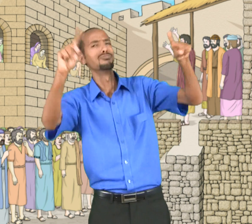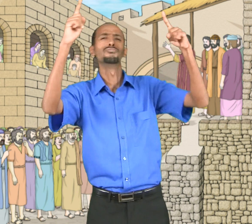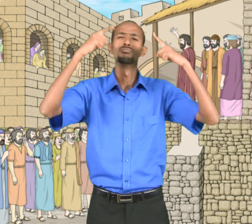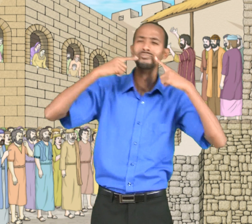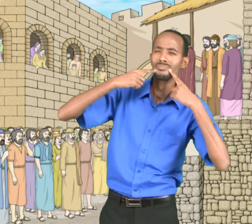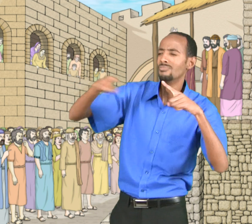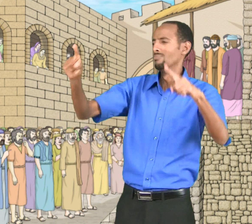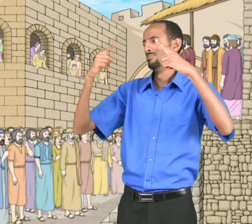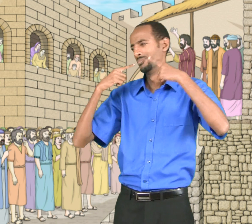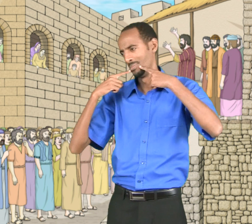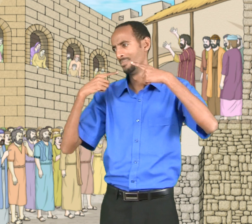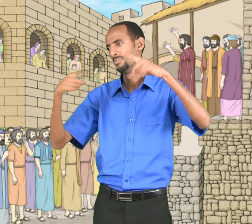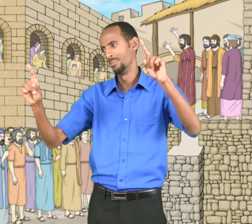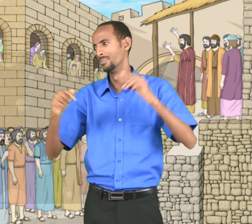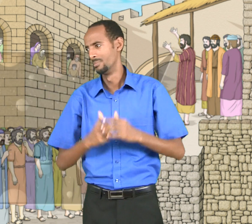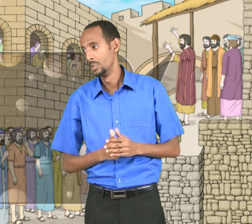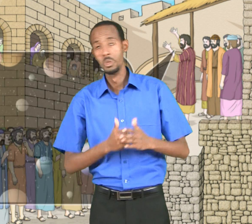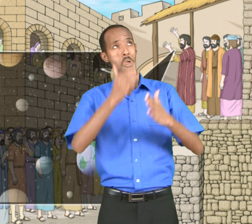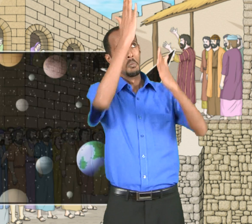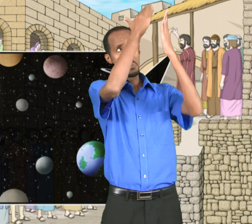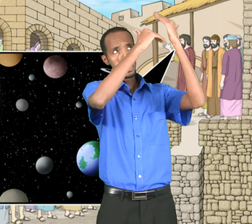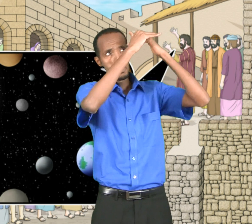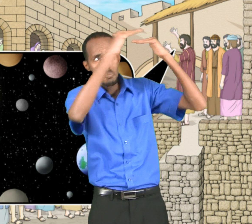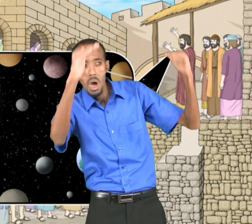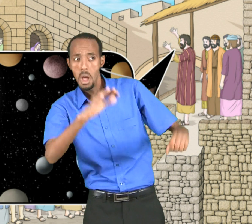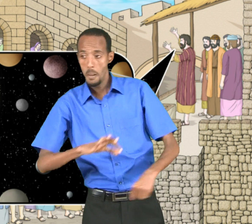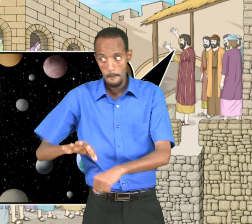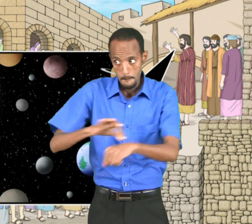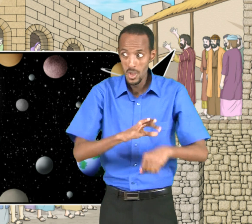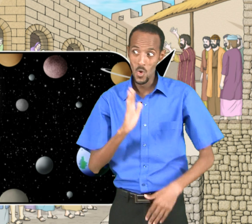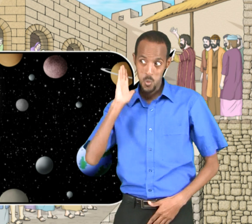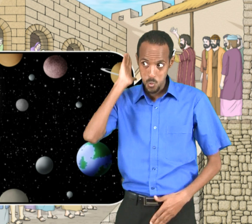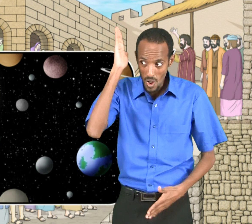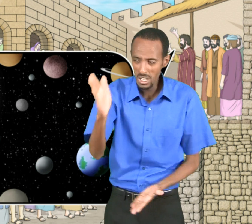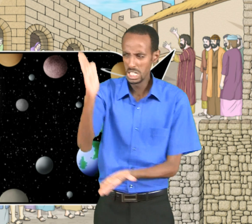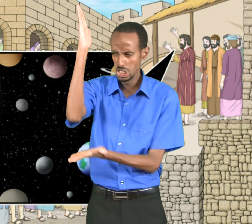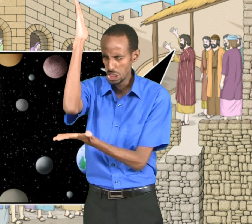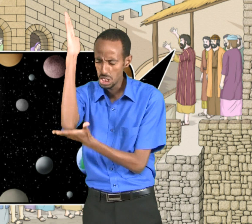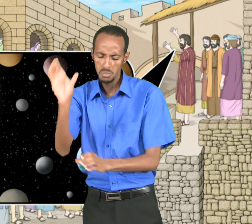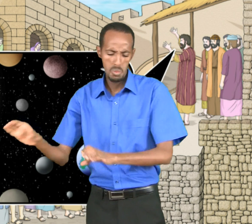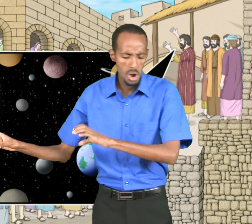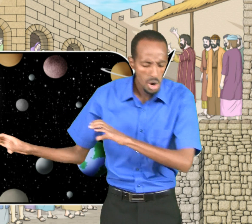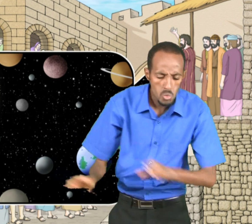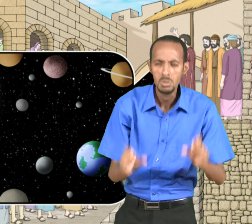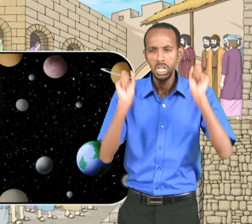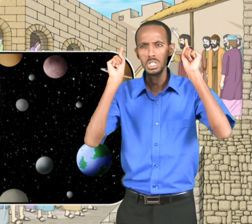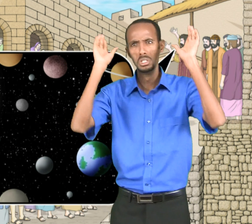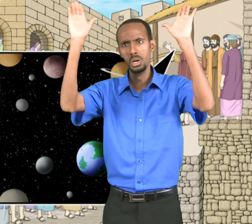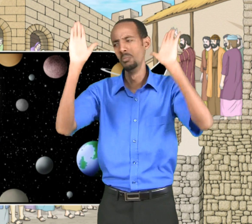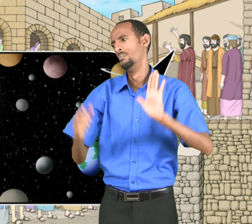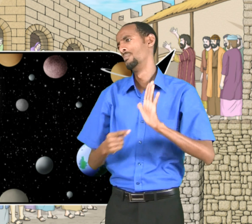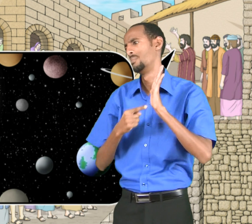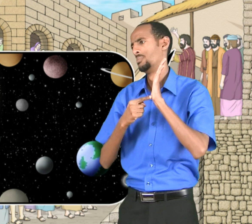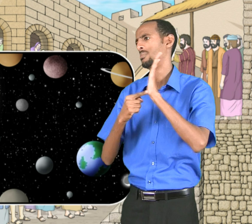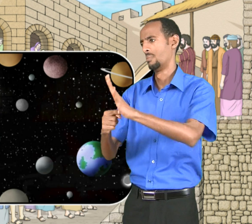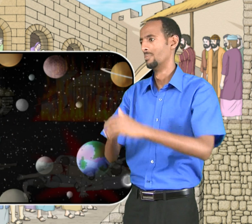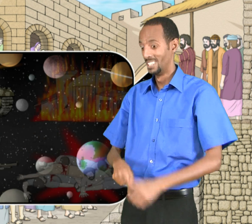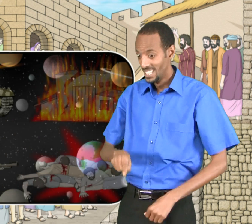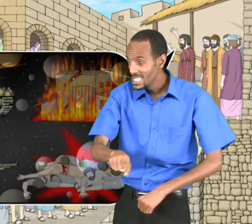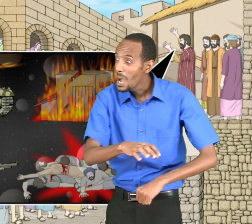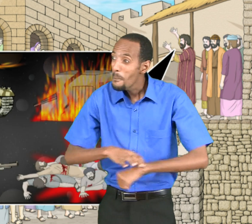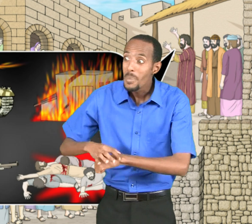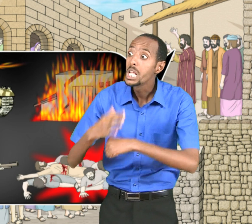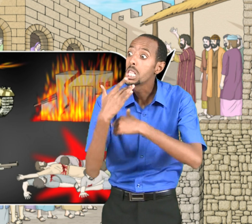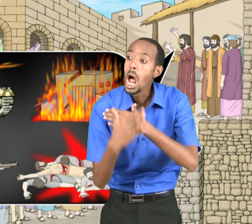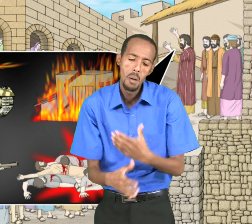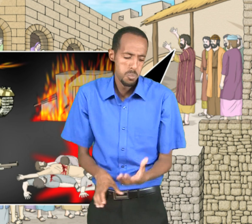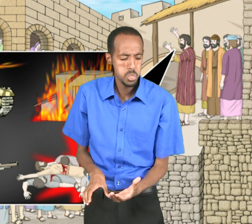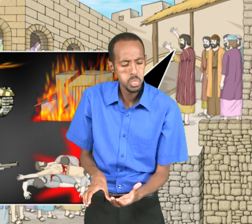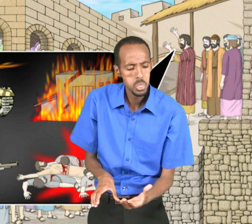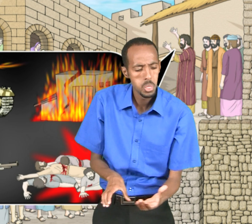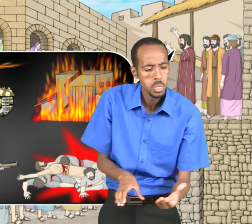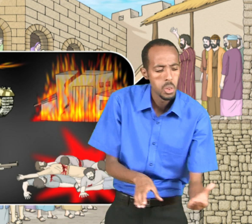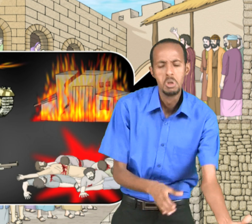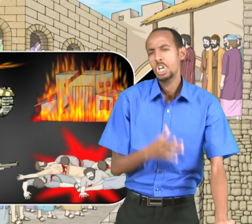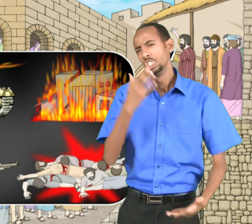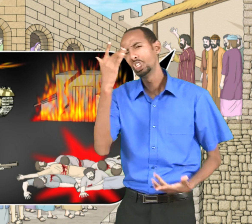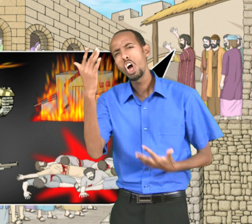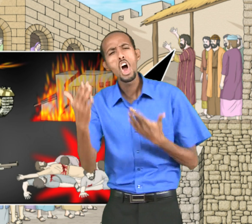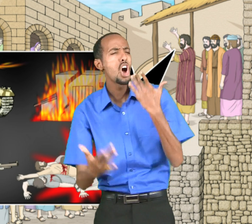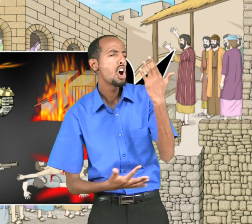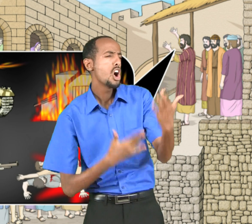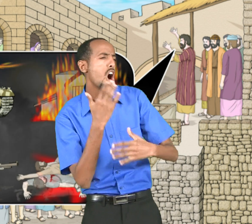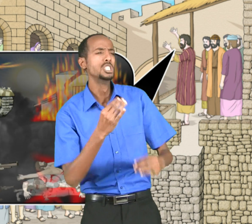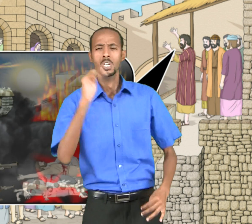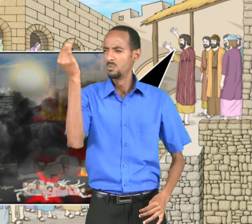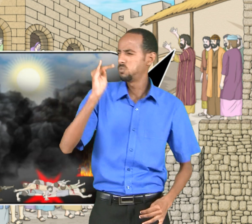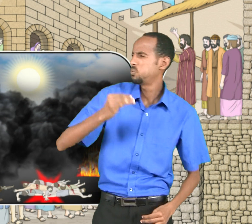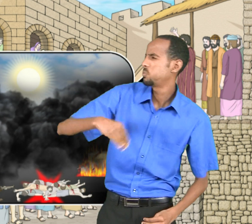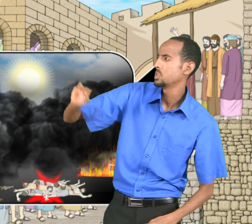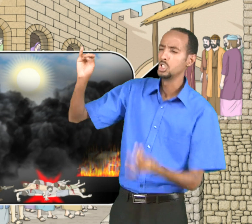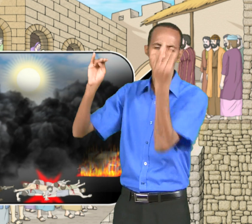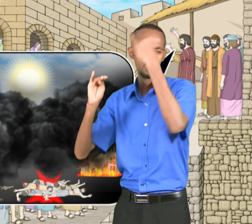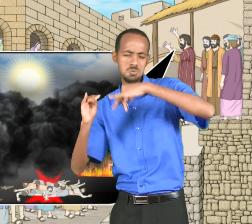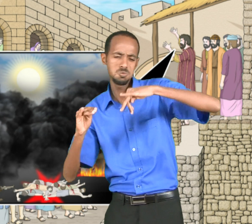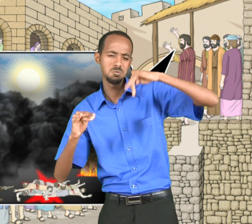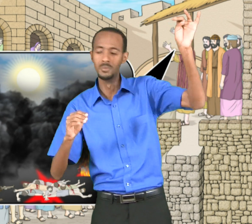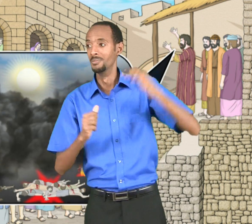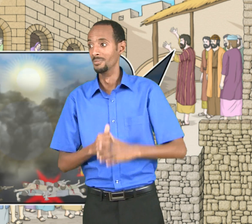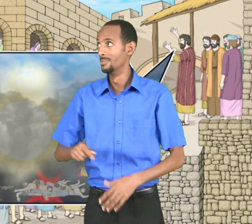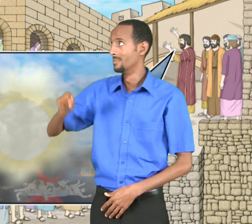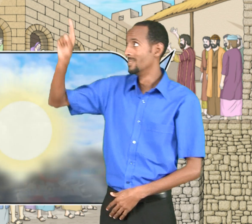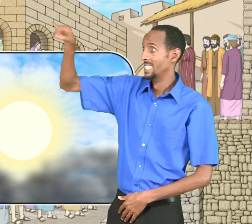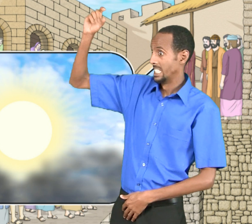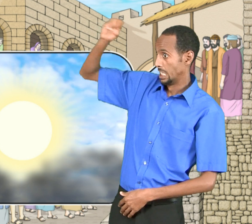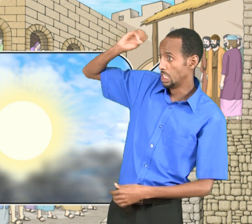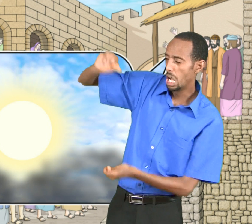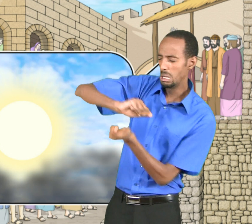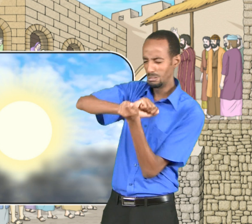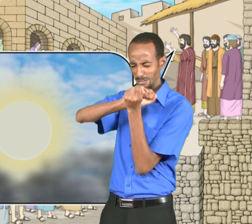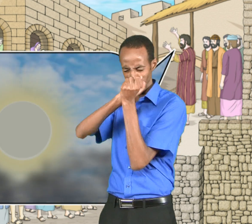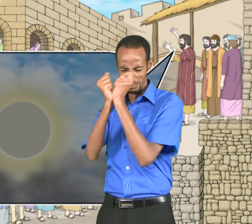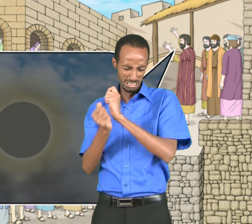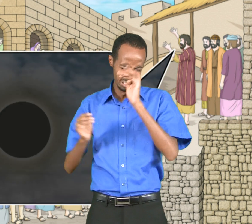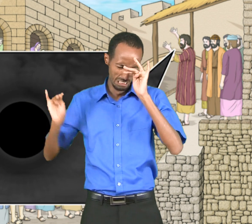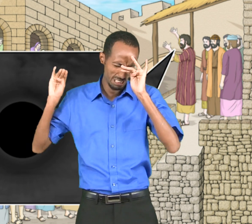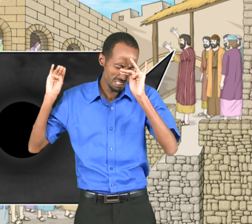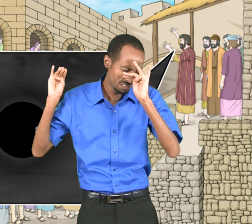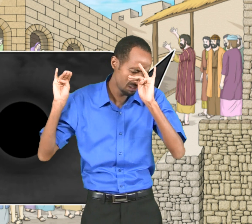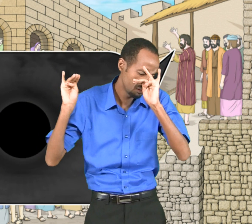I will show wonders in the heavens above and signs on the earth below, blood and fire and billows of smoke.